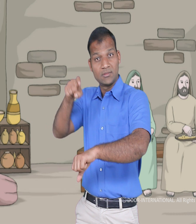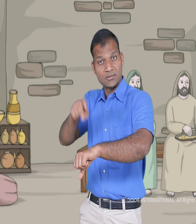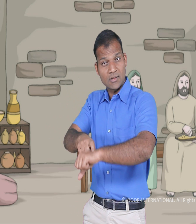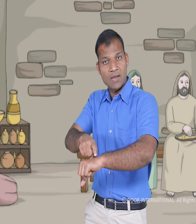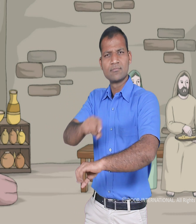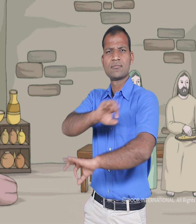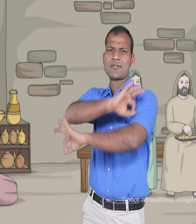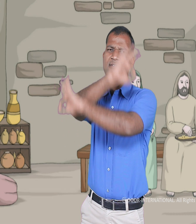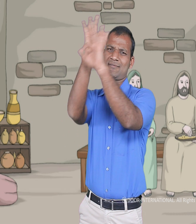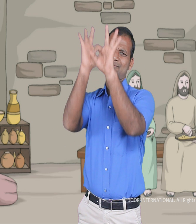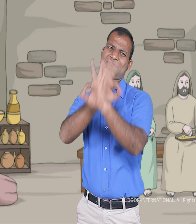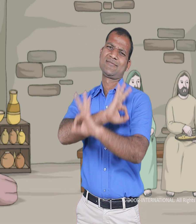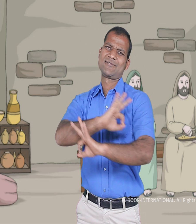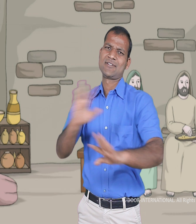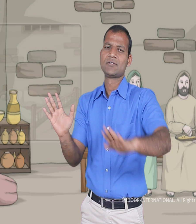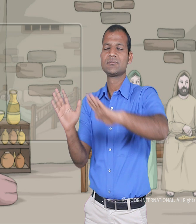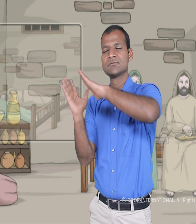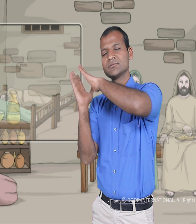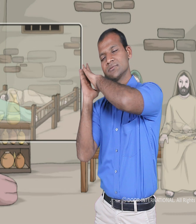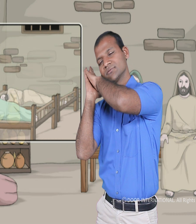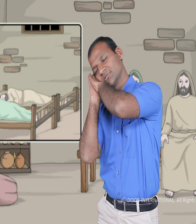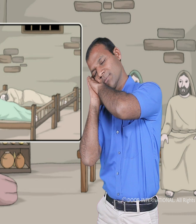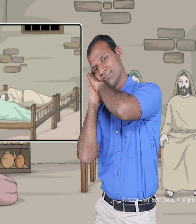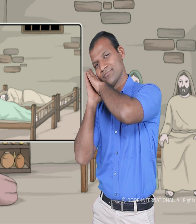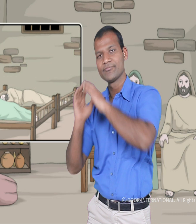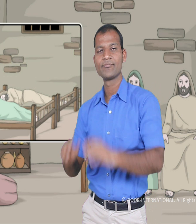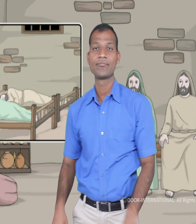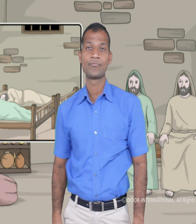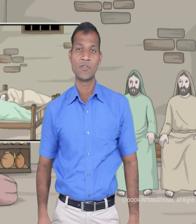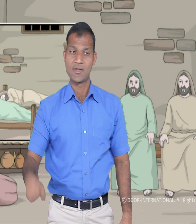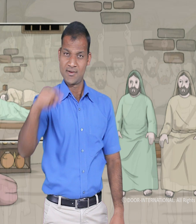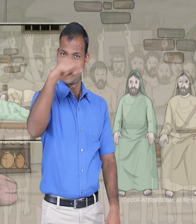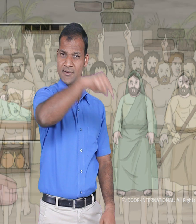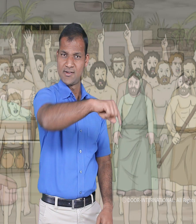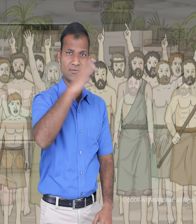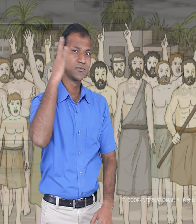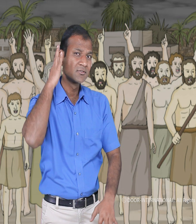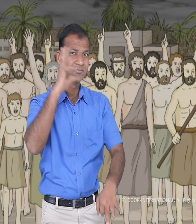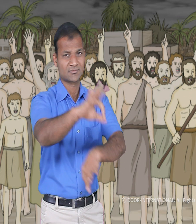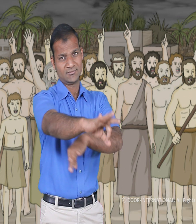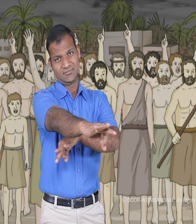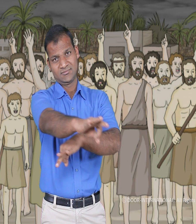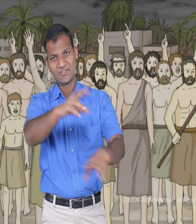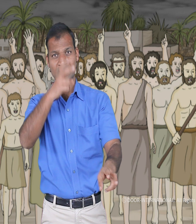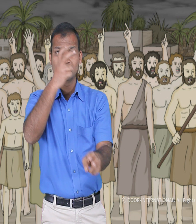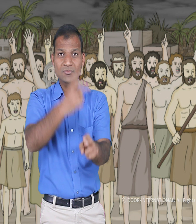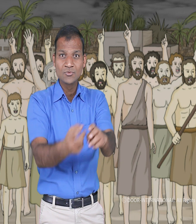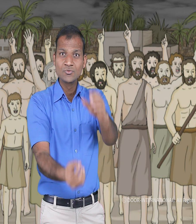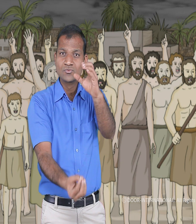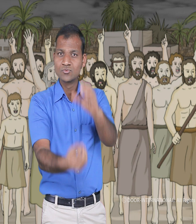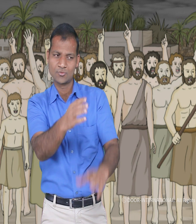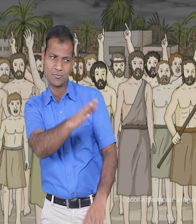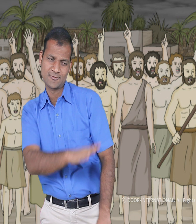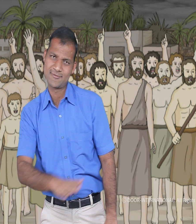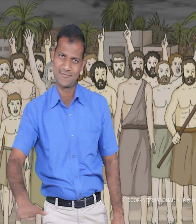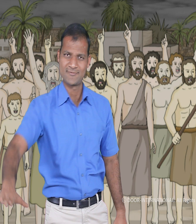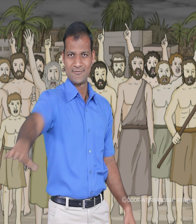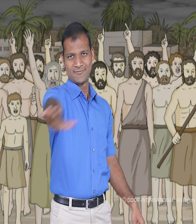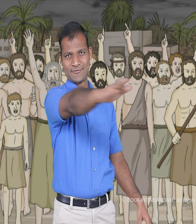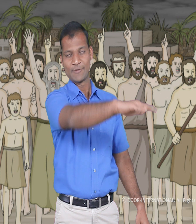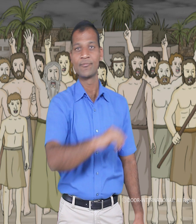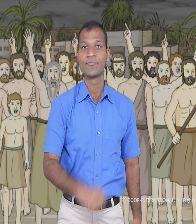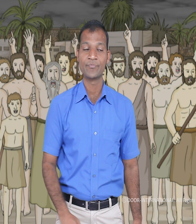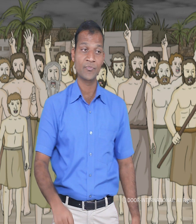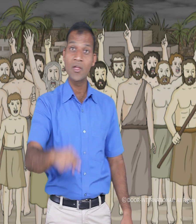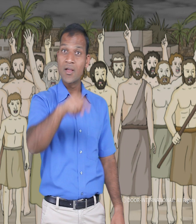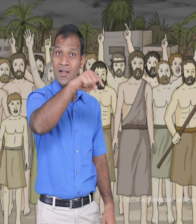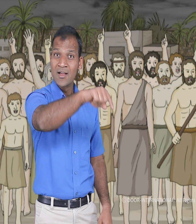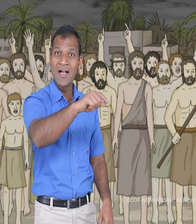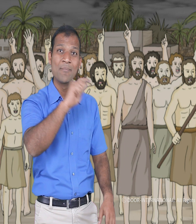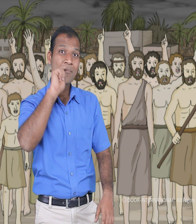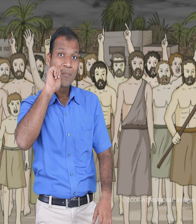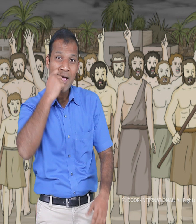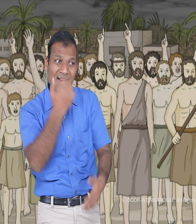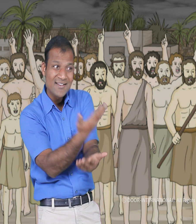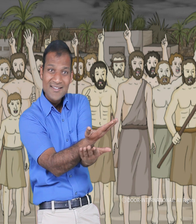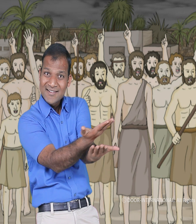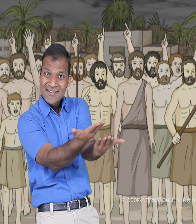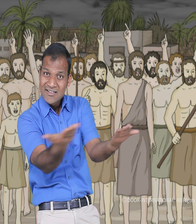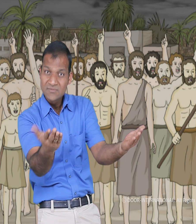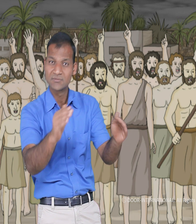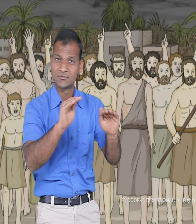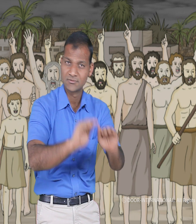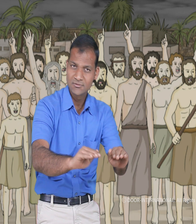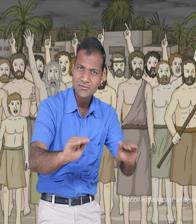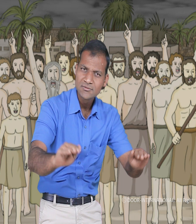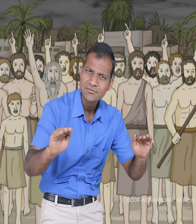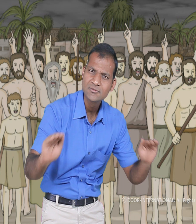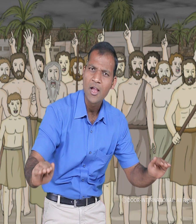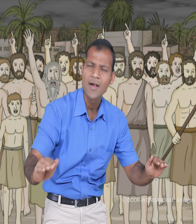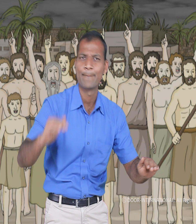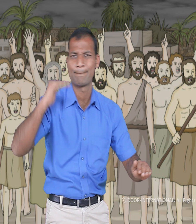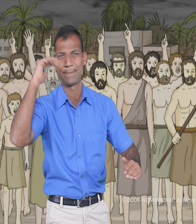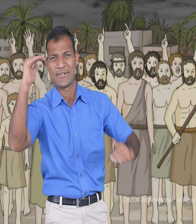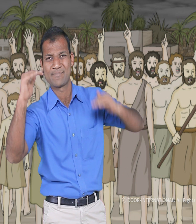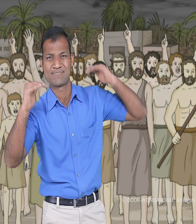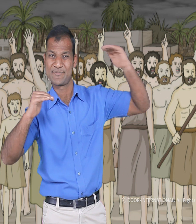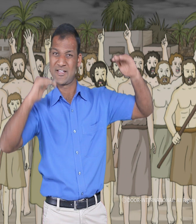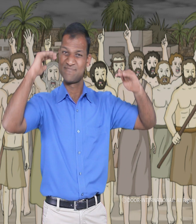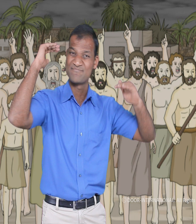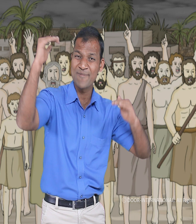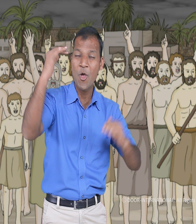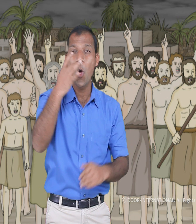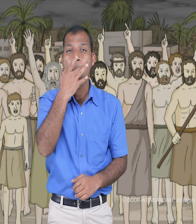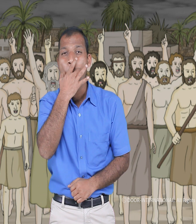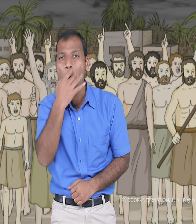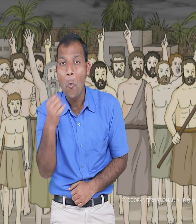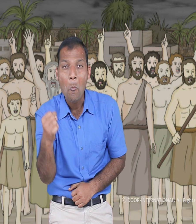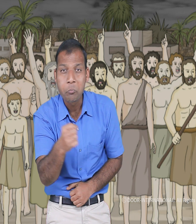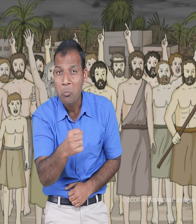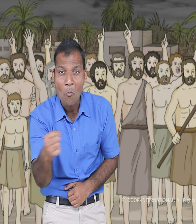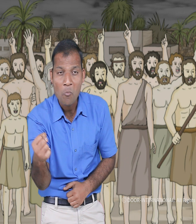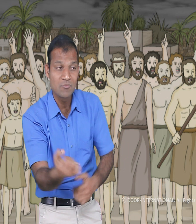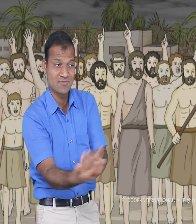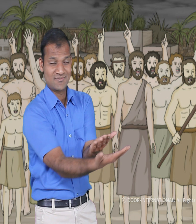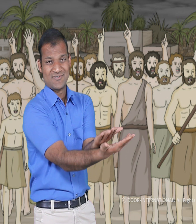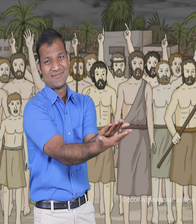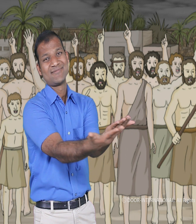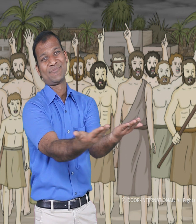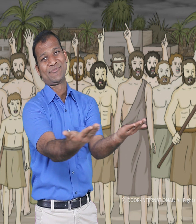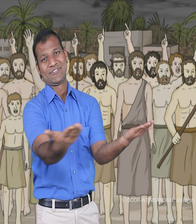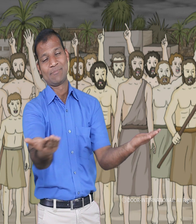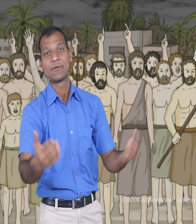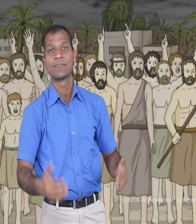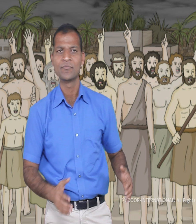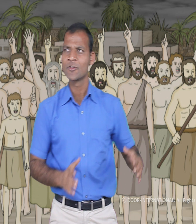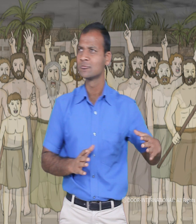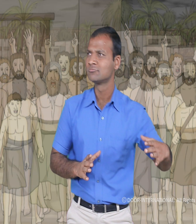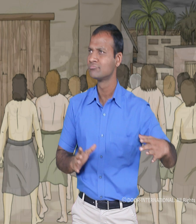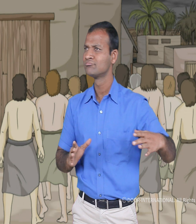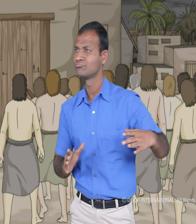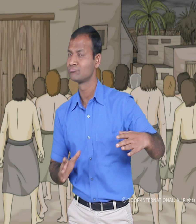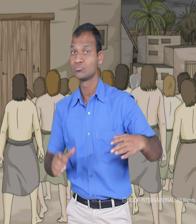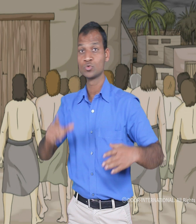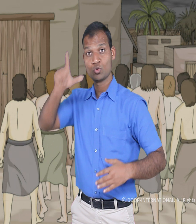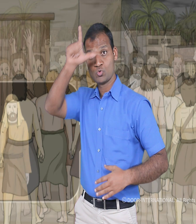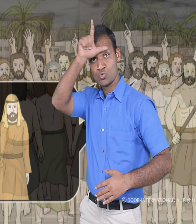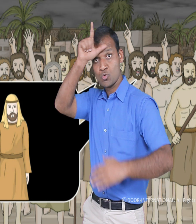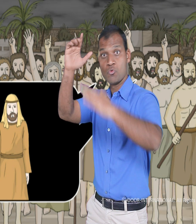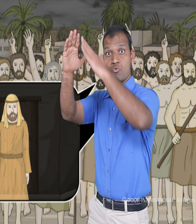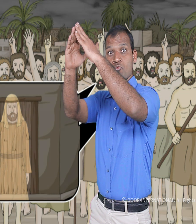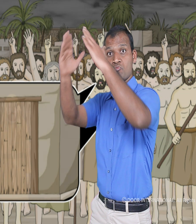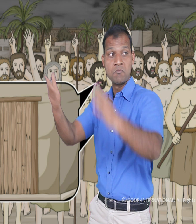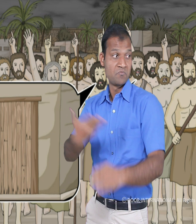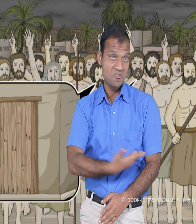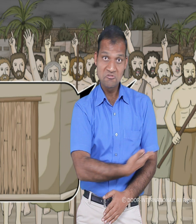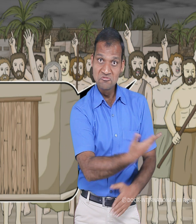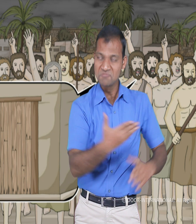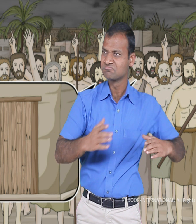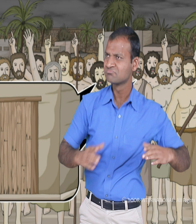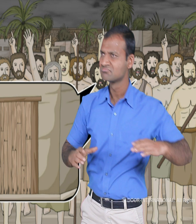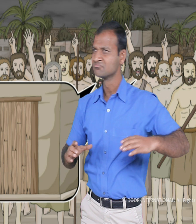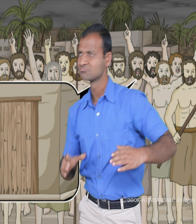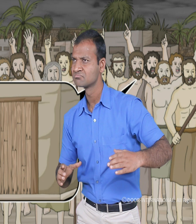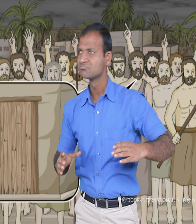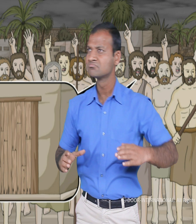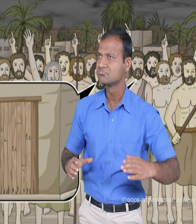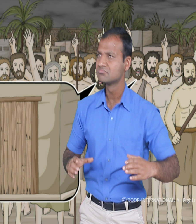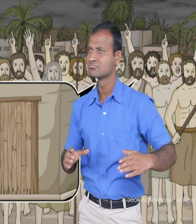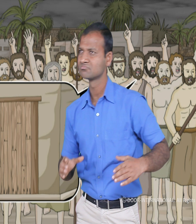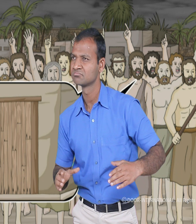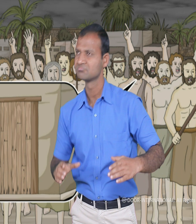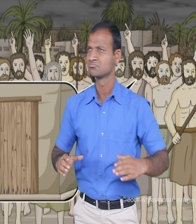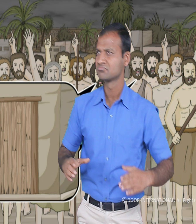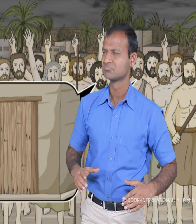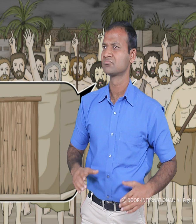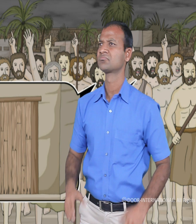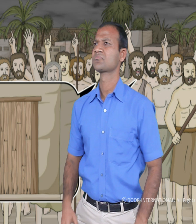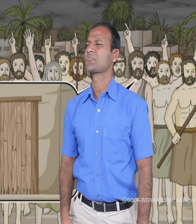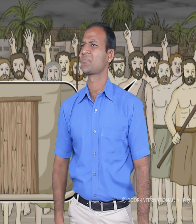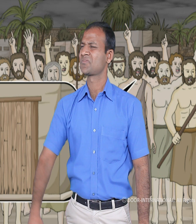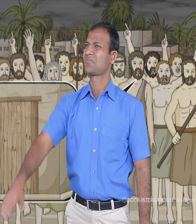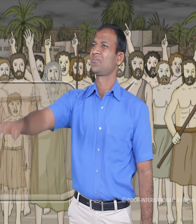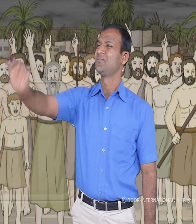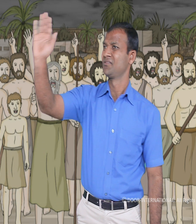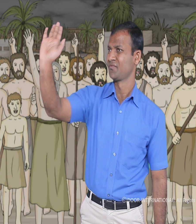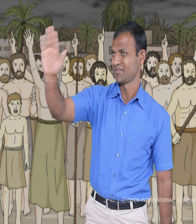Before they had gone to bed, all the men of the city of Sodom, both young and old, surrounded the house.